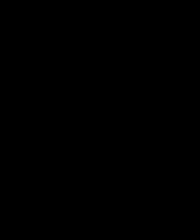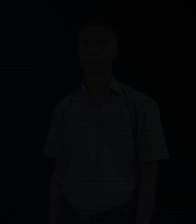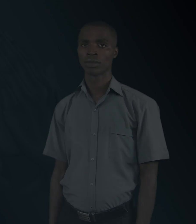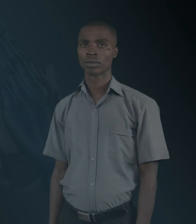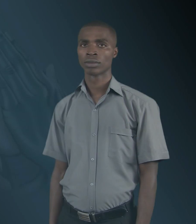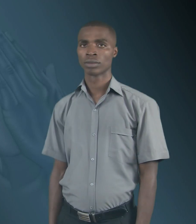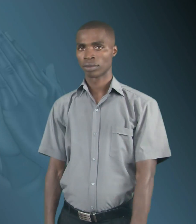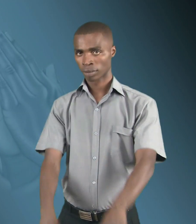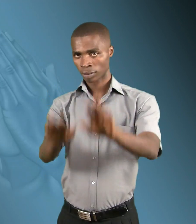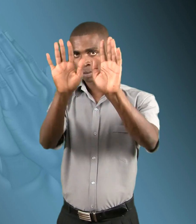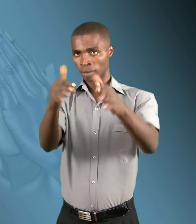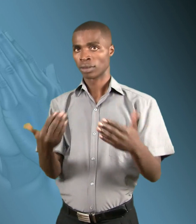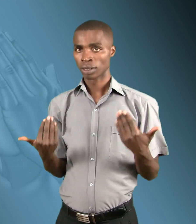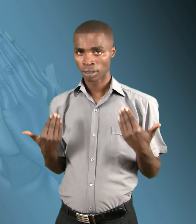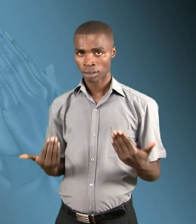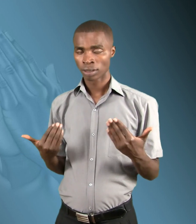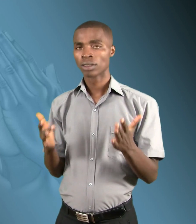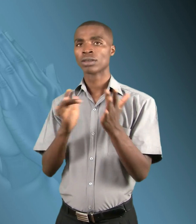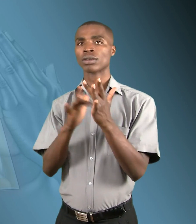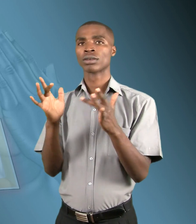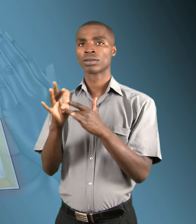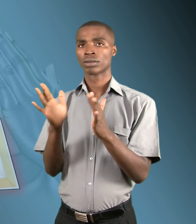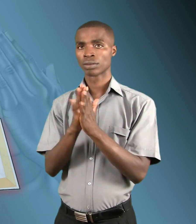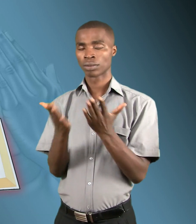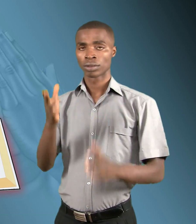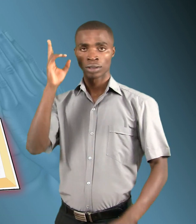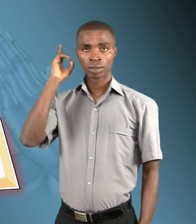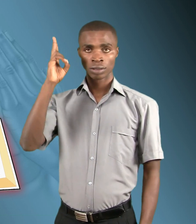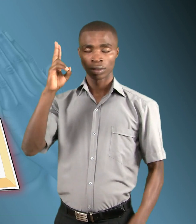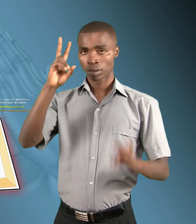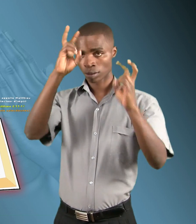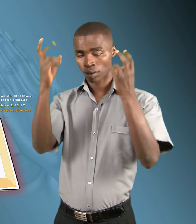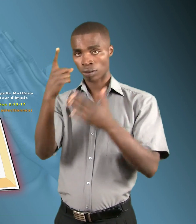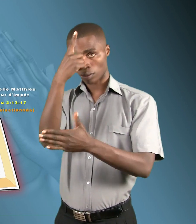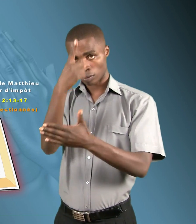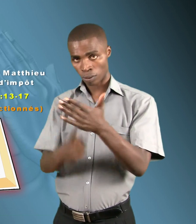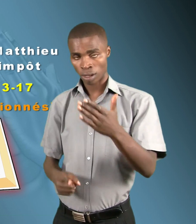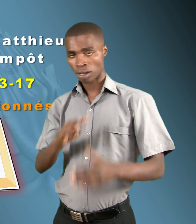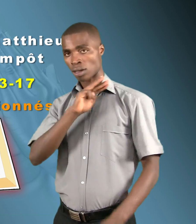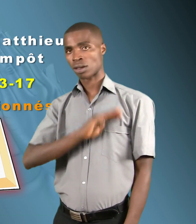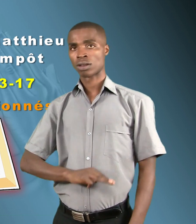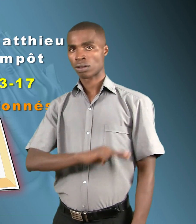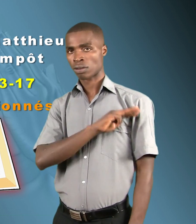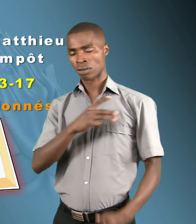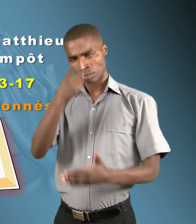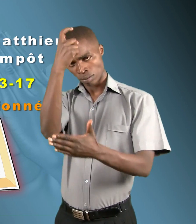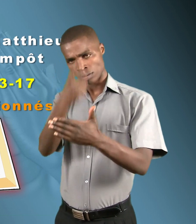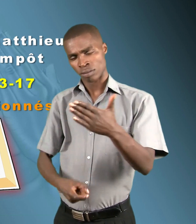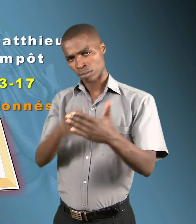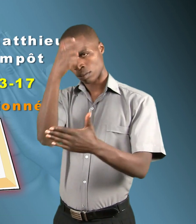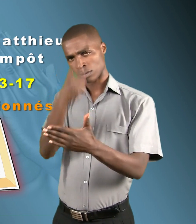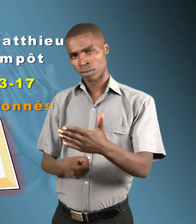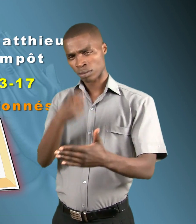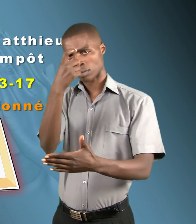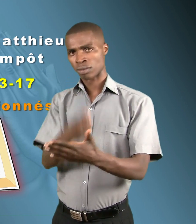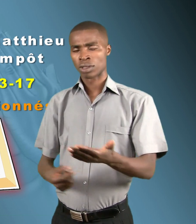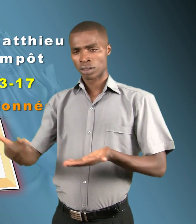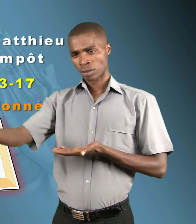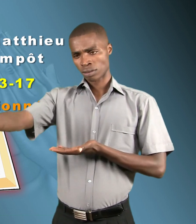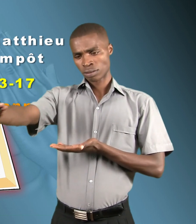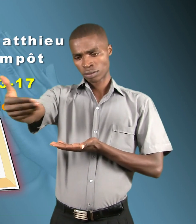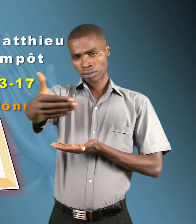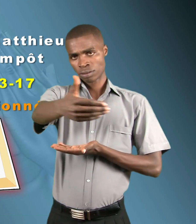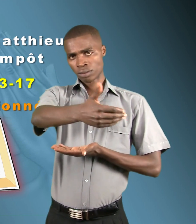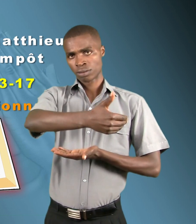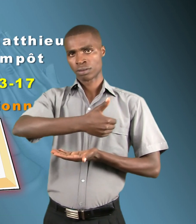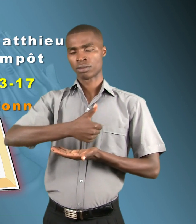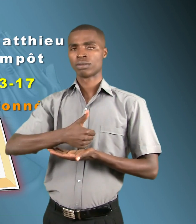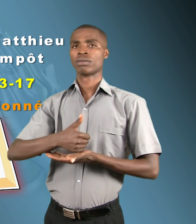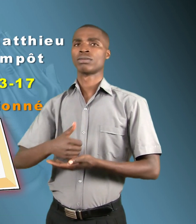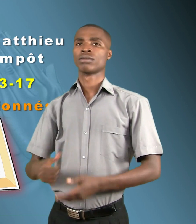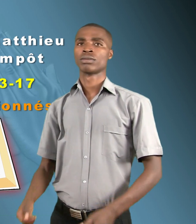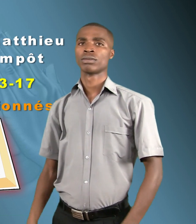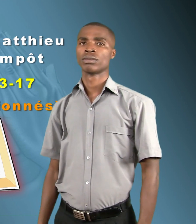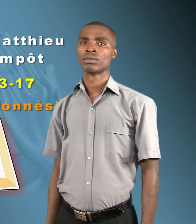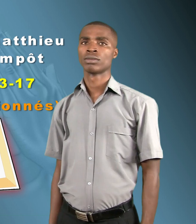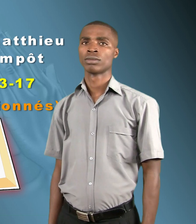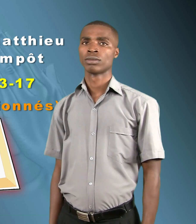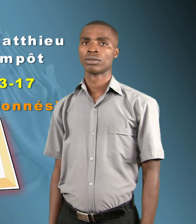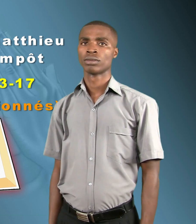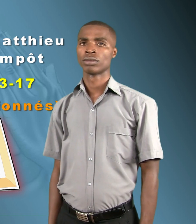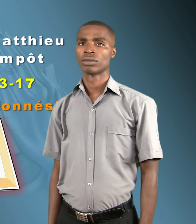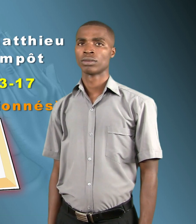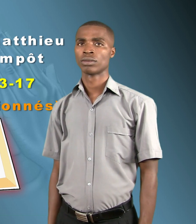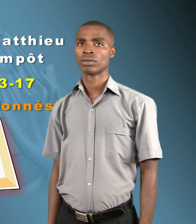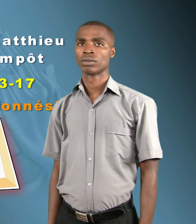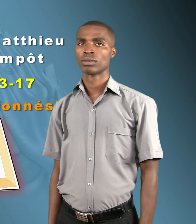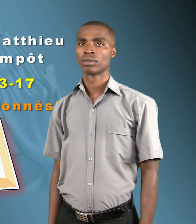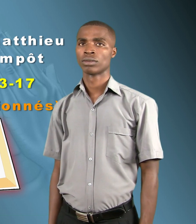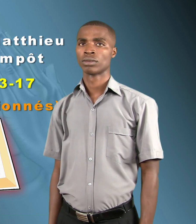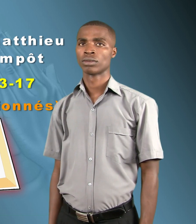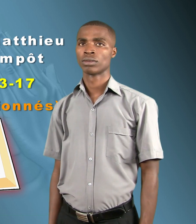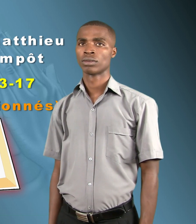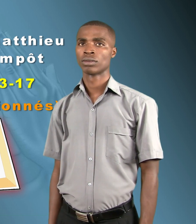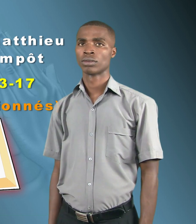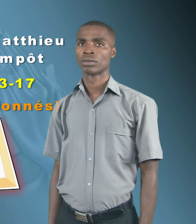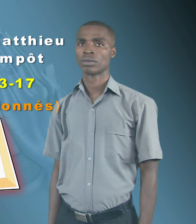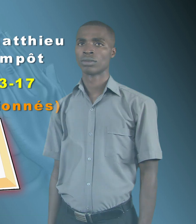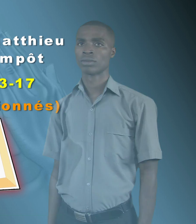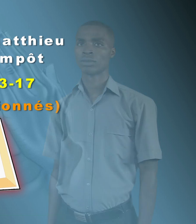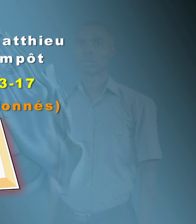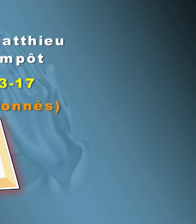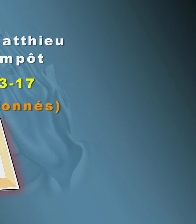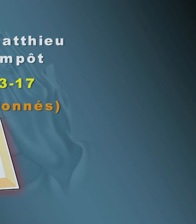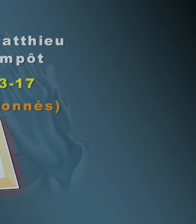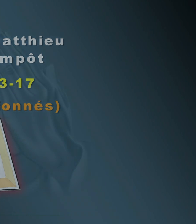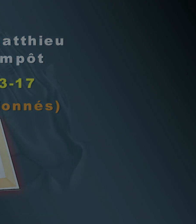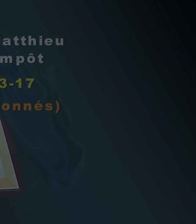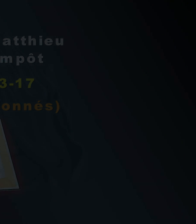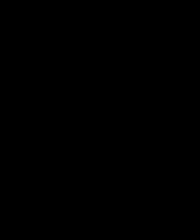Jesus calls Matthew the tax collector